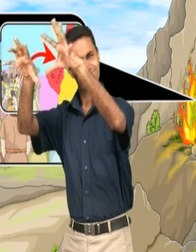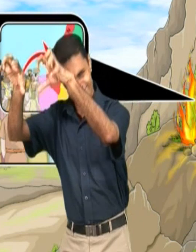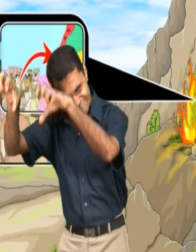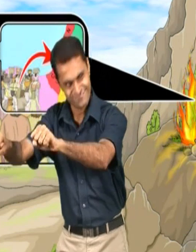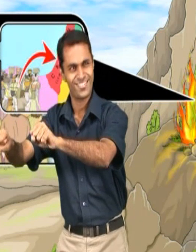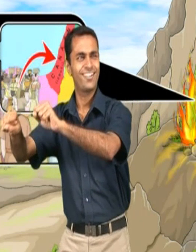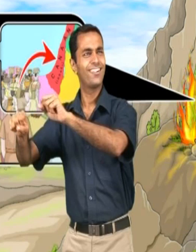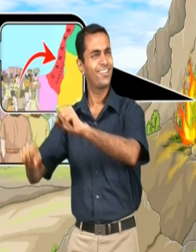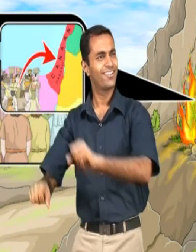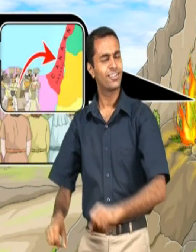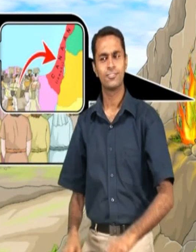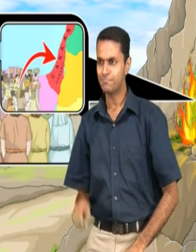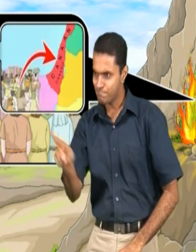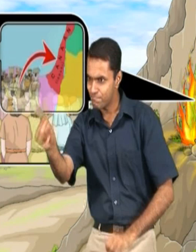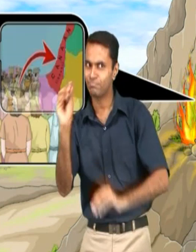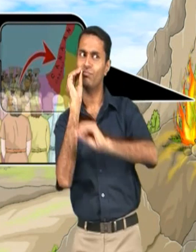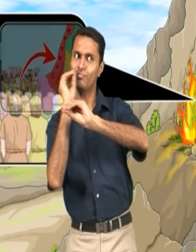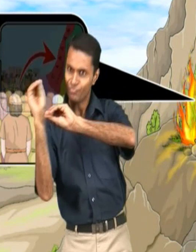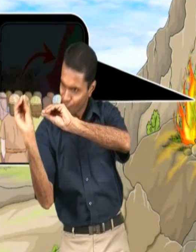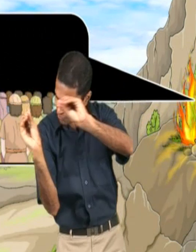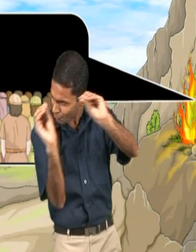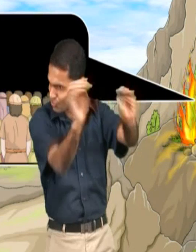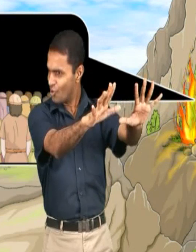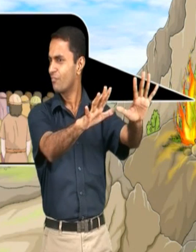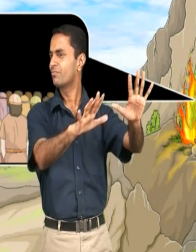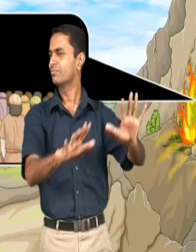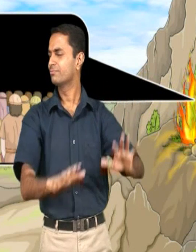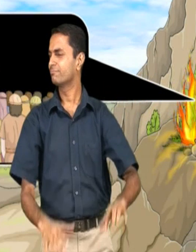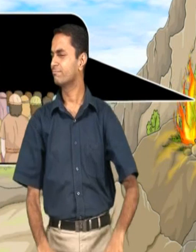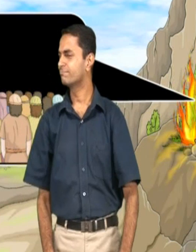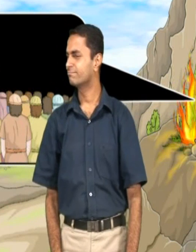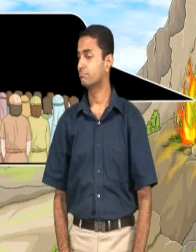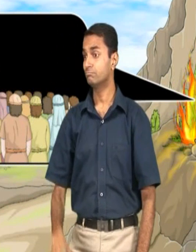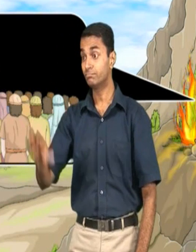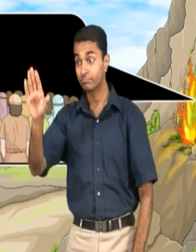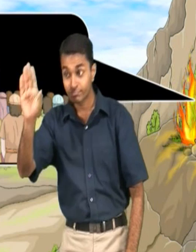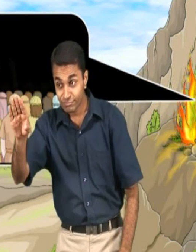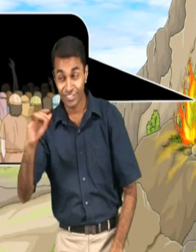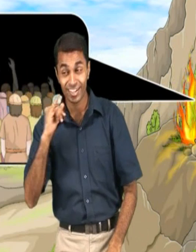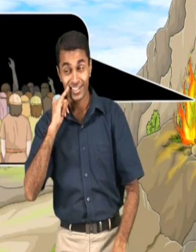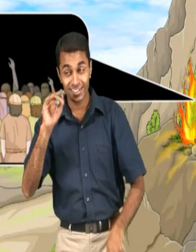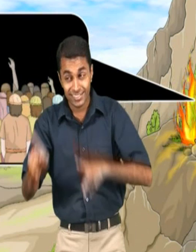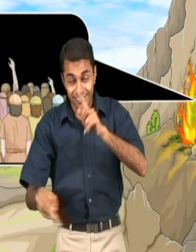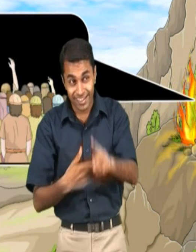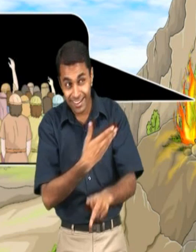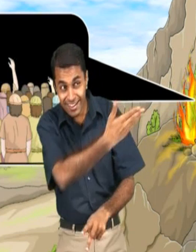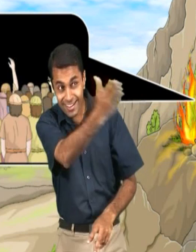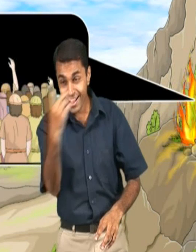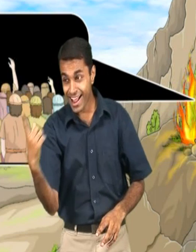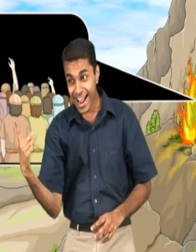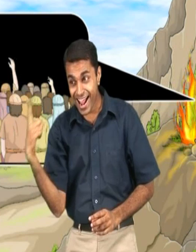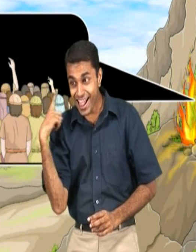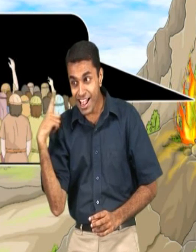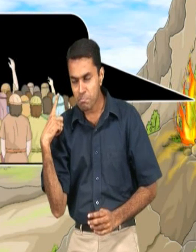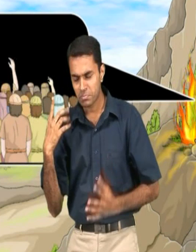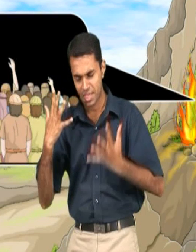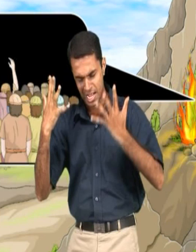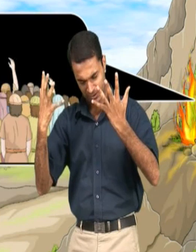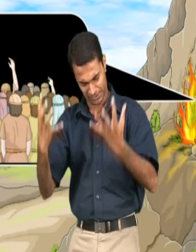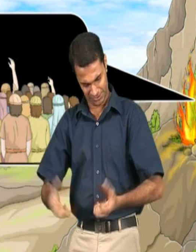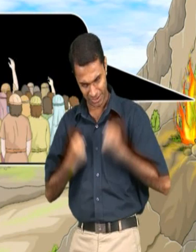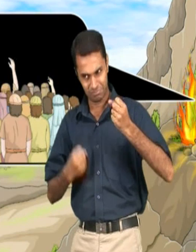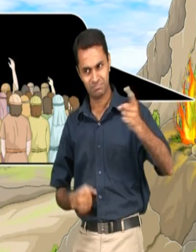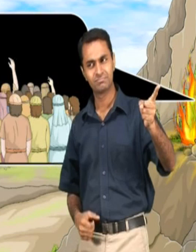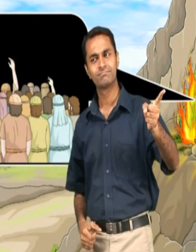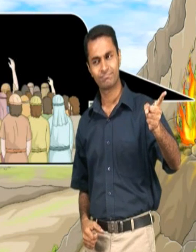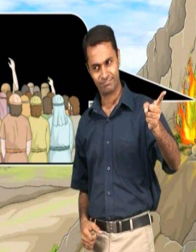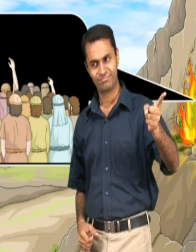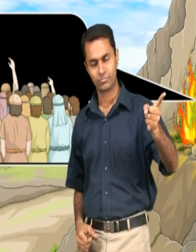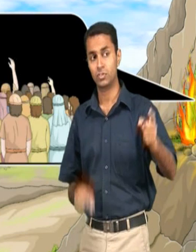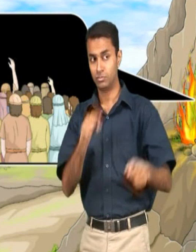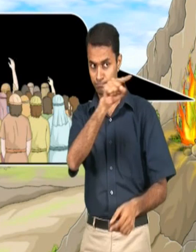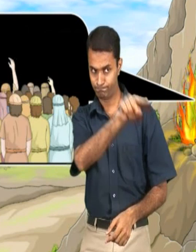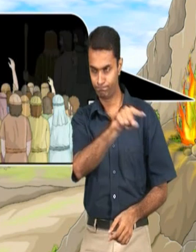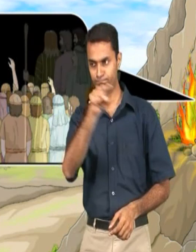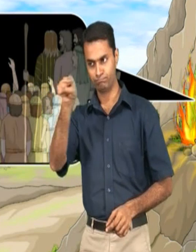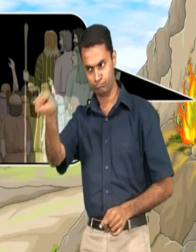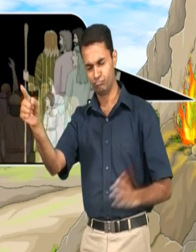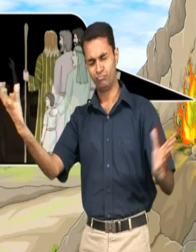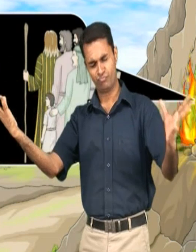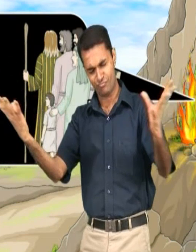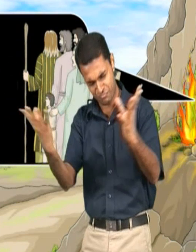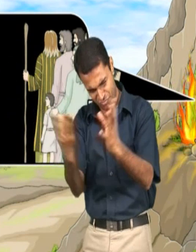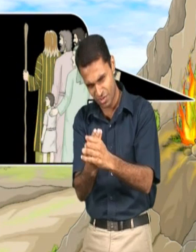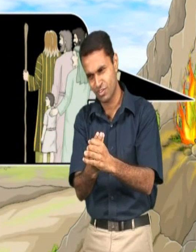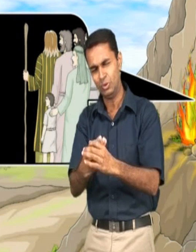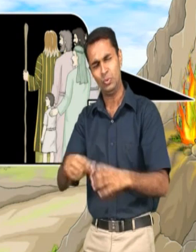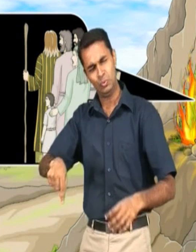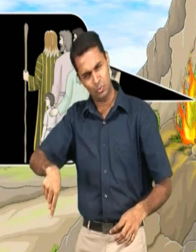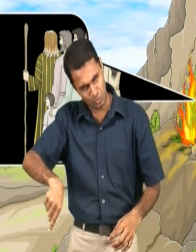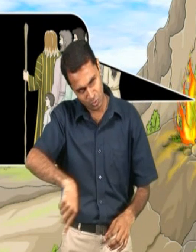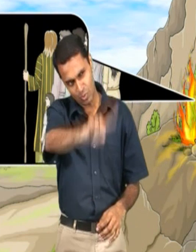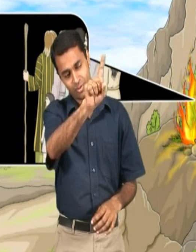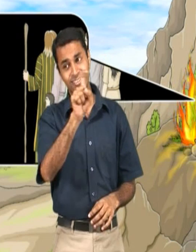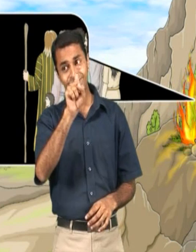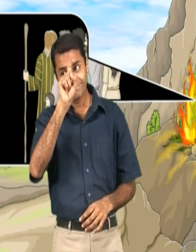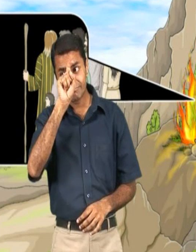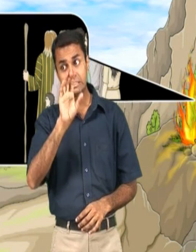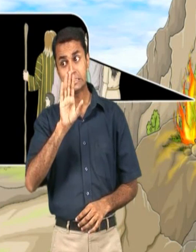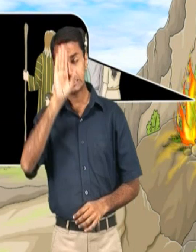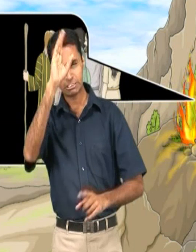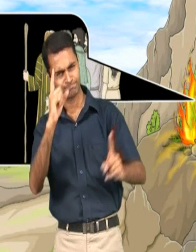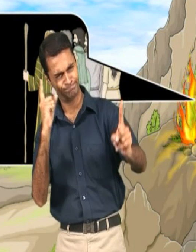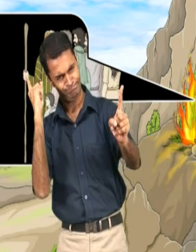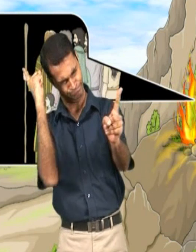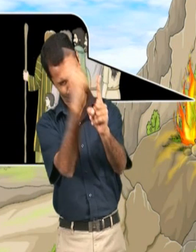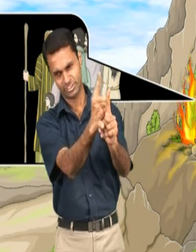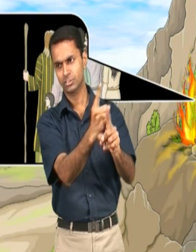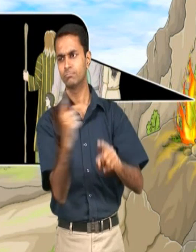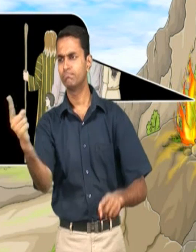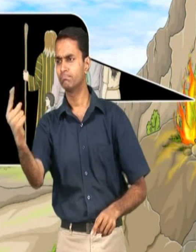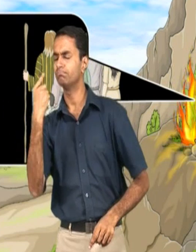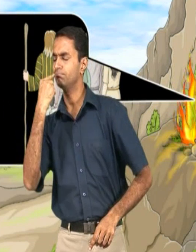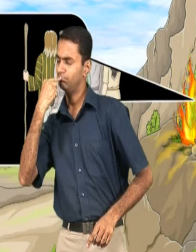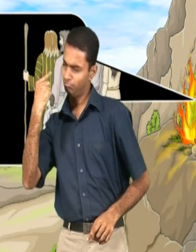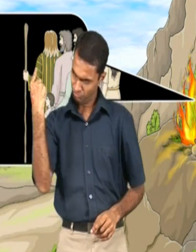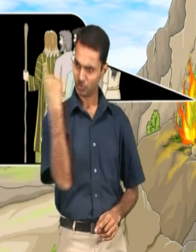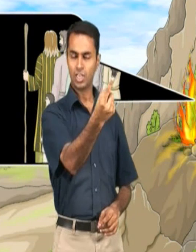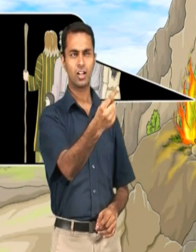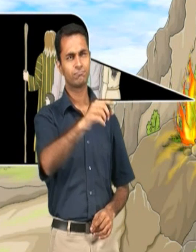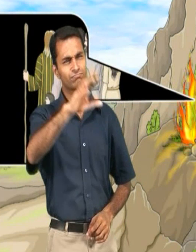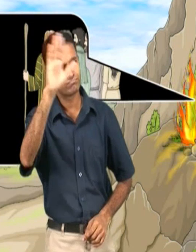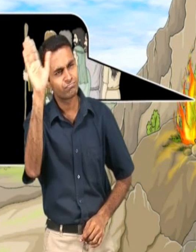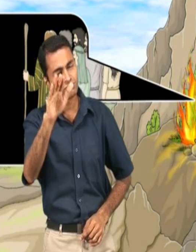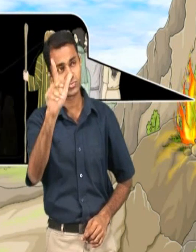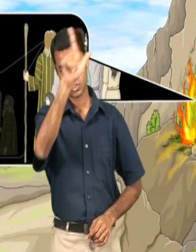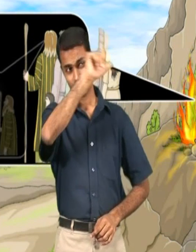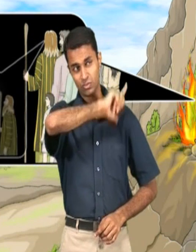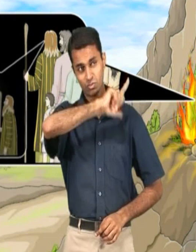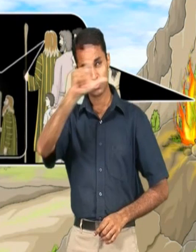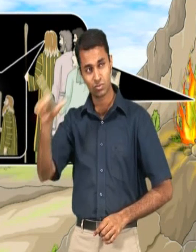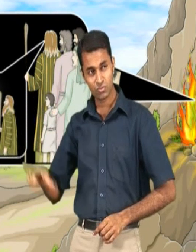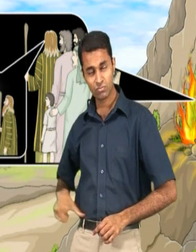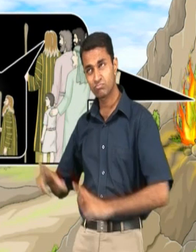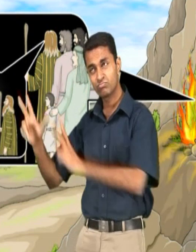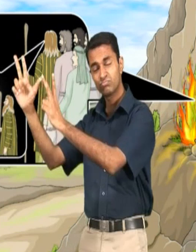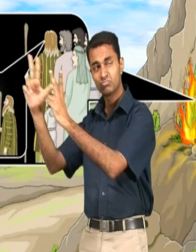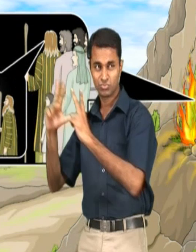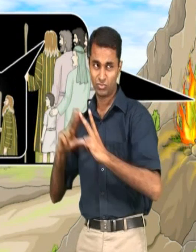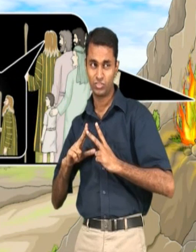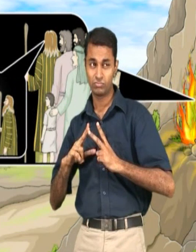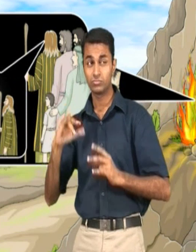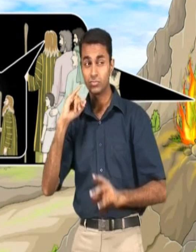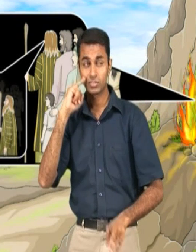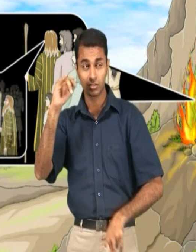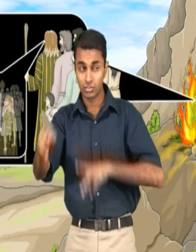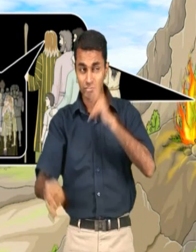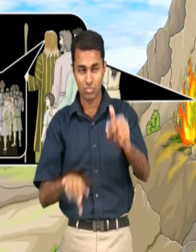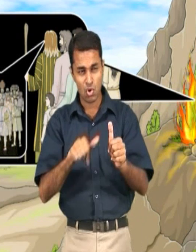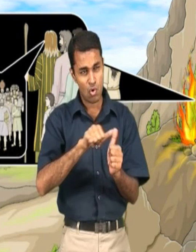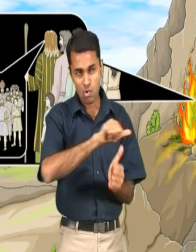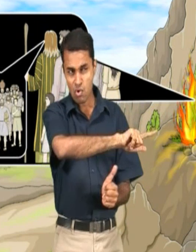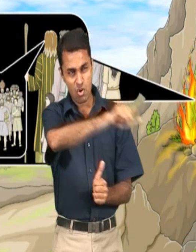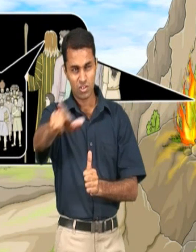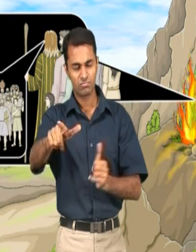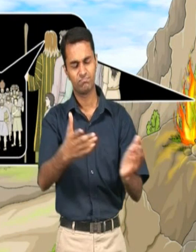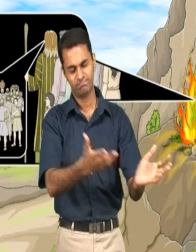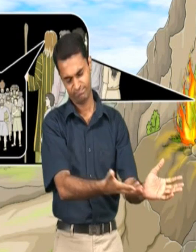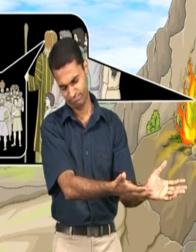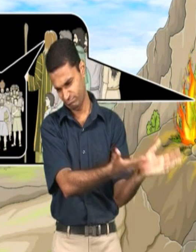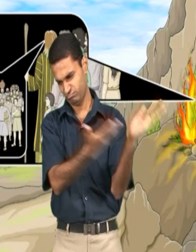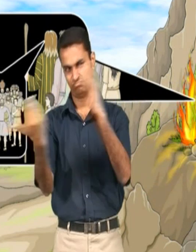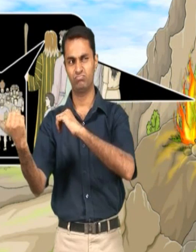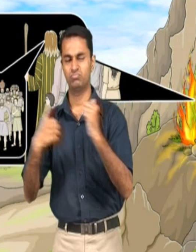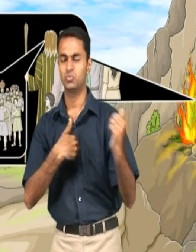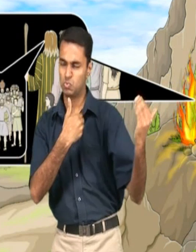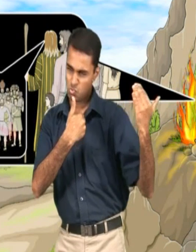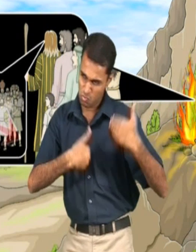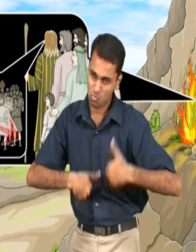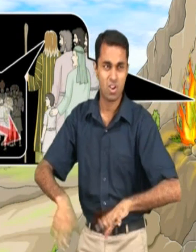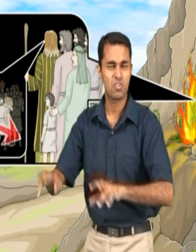The elders of Israel will listen to what you say, and you must go with them to the king of Egypt and tell him, ‘The LORD, the God of the Hebrews, has met with us.